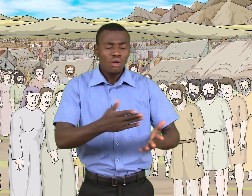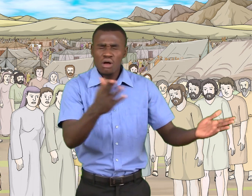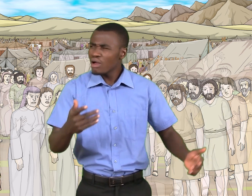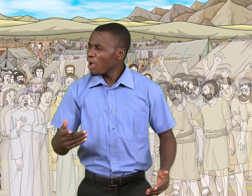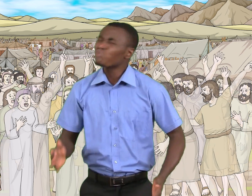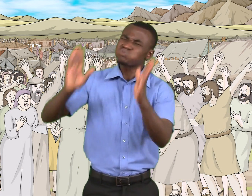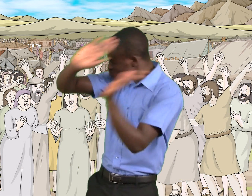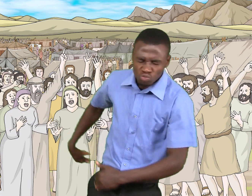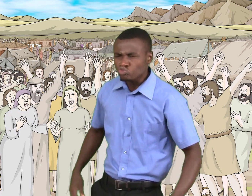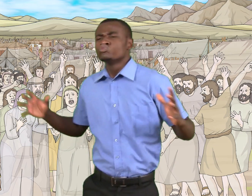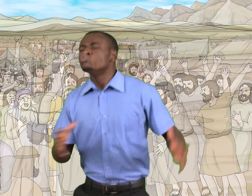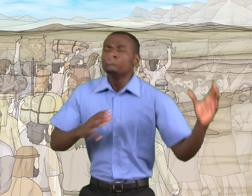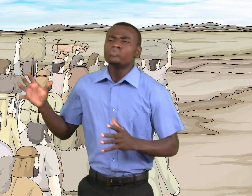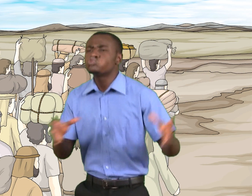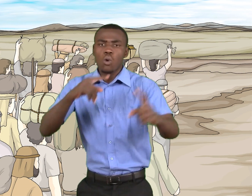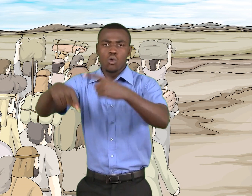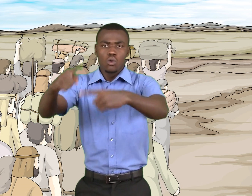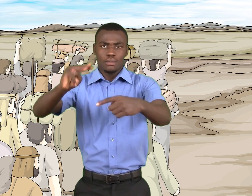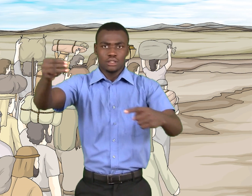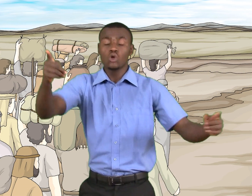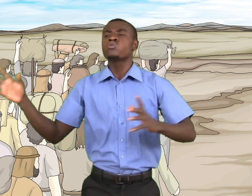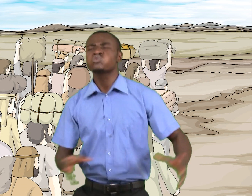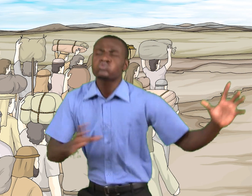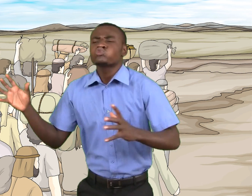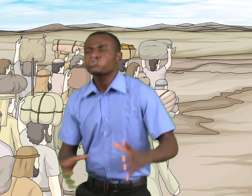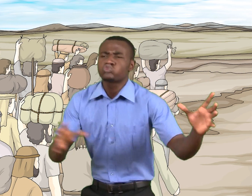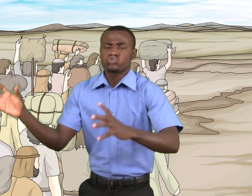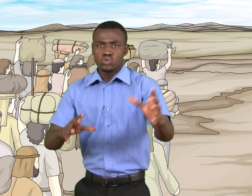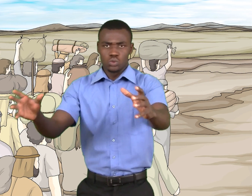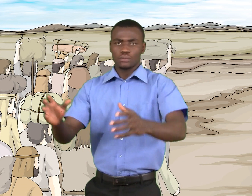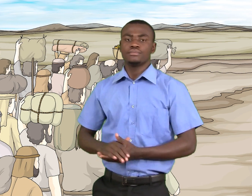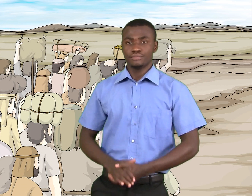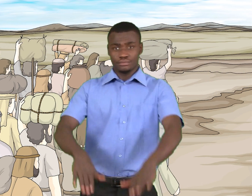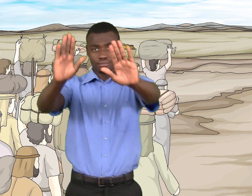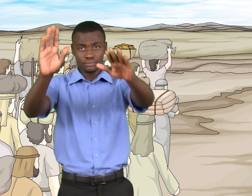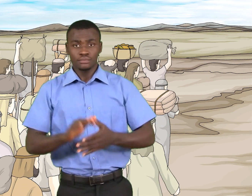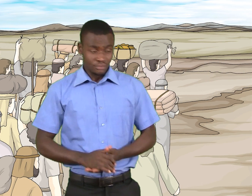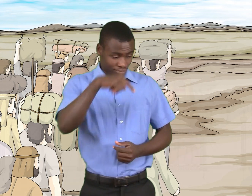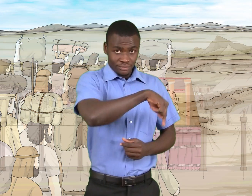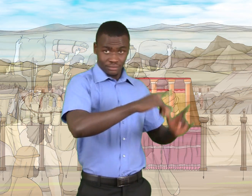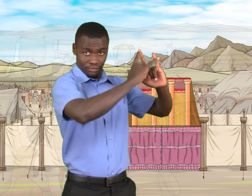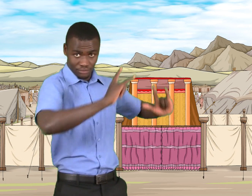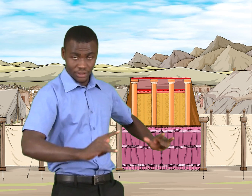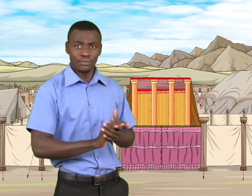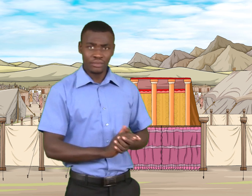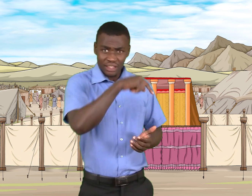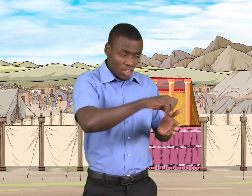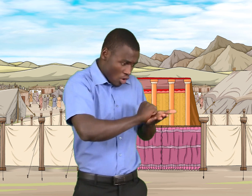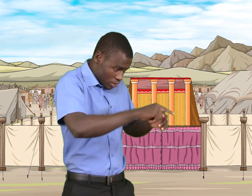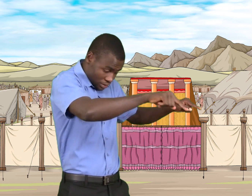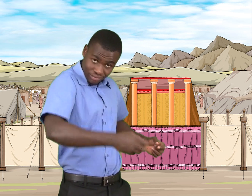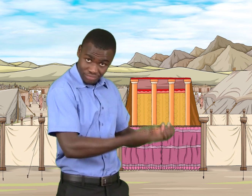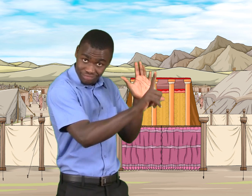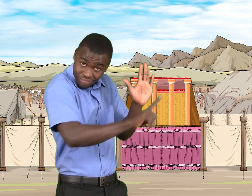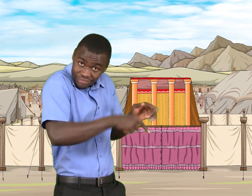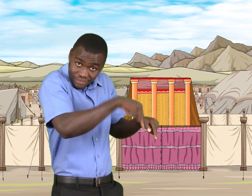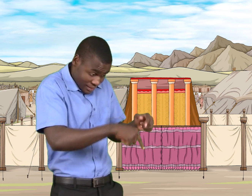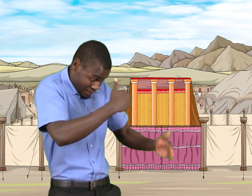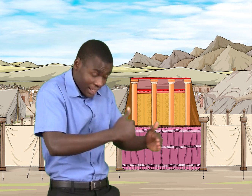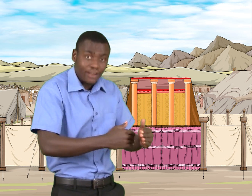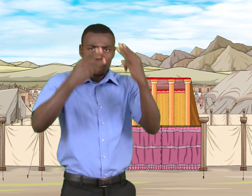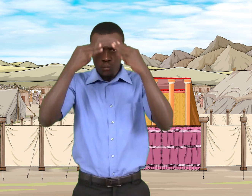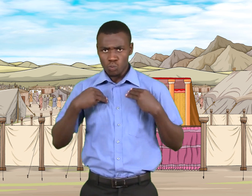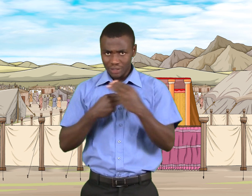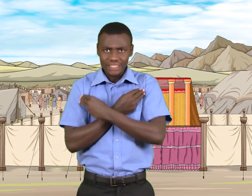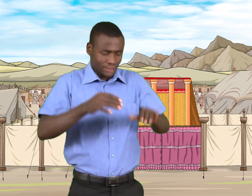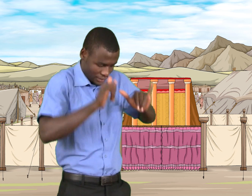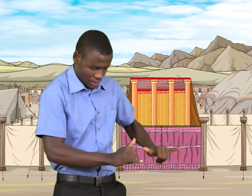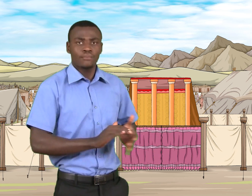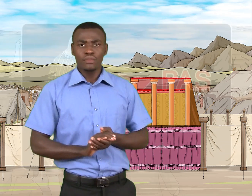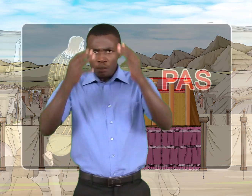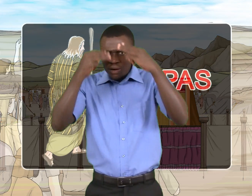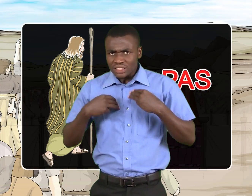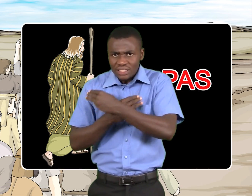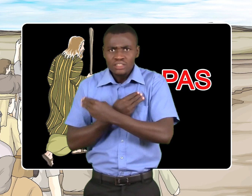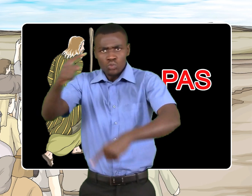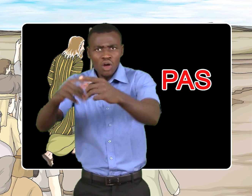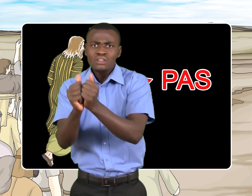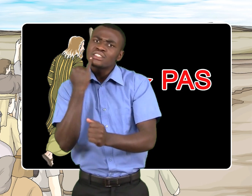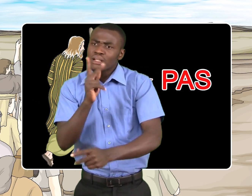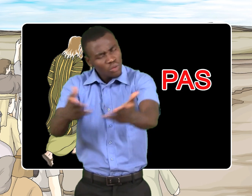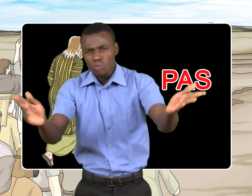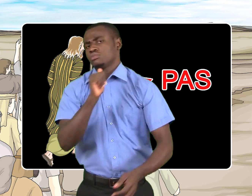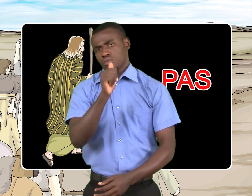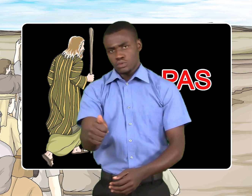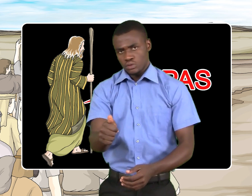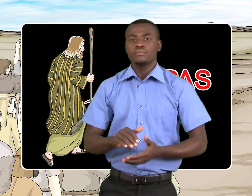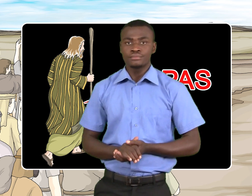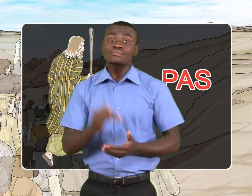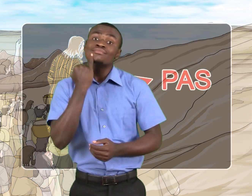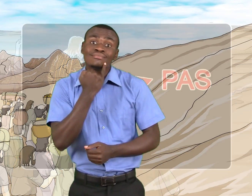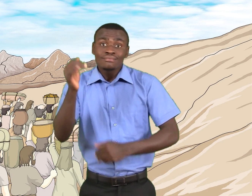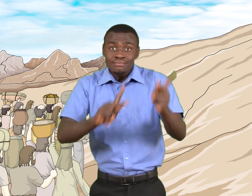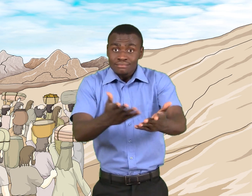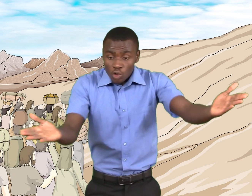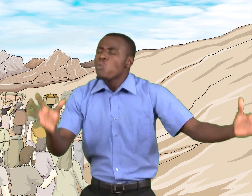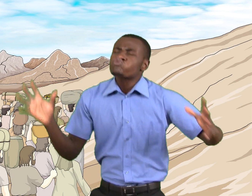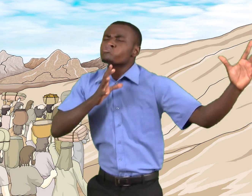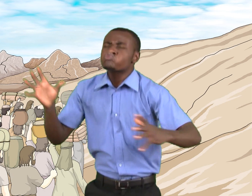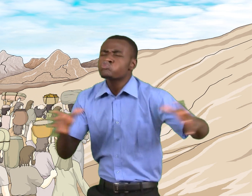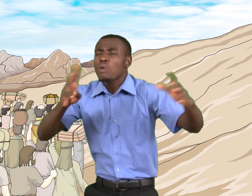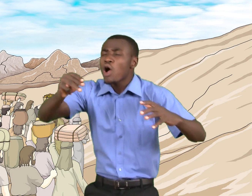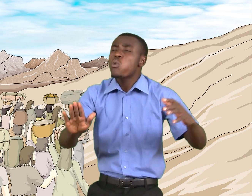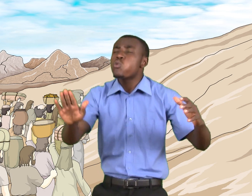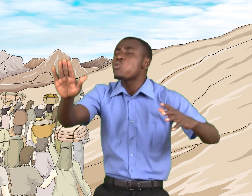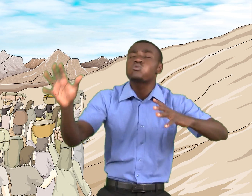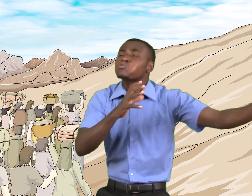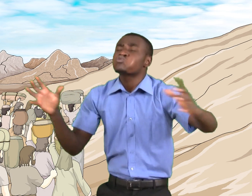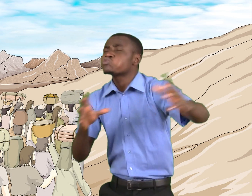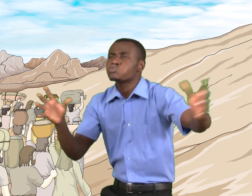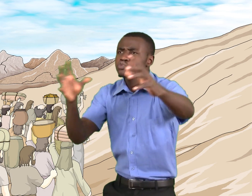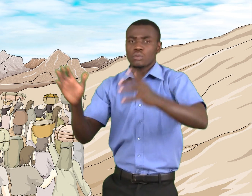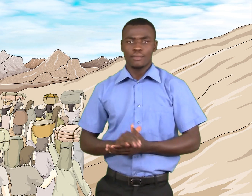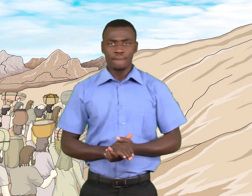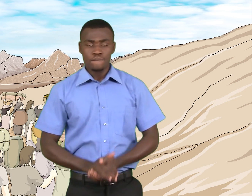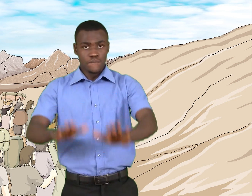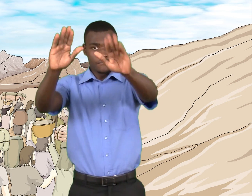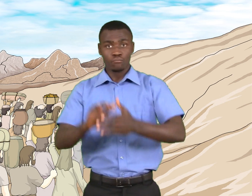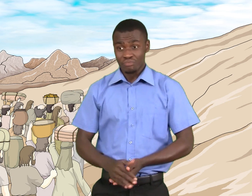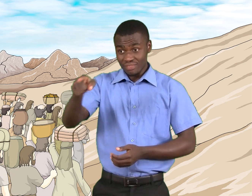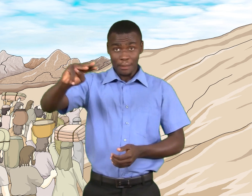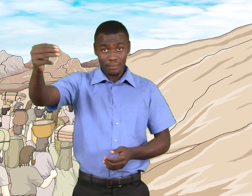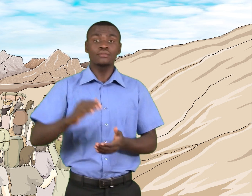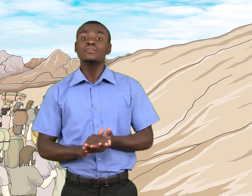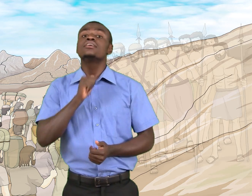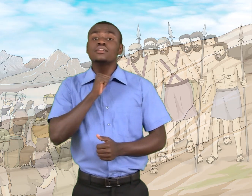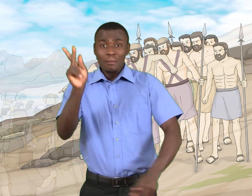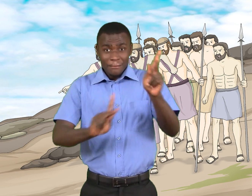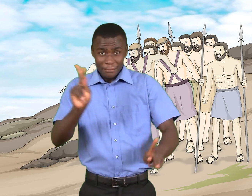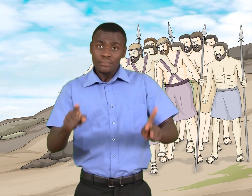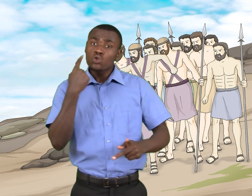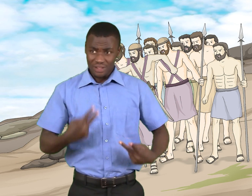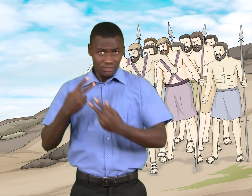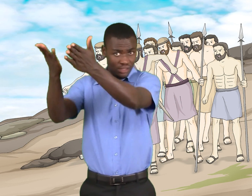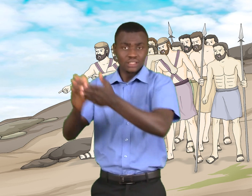But they dared to go up to the ridge of the hill country, though neither Moses nor the ark of the covenant of the LORD moved from the camp.